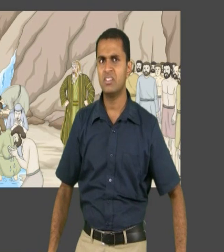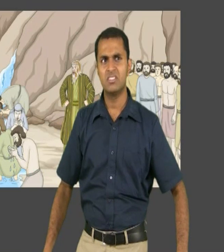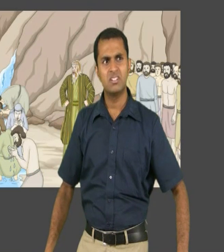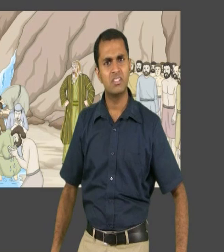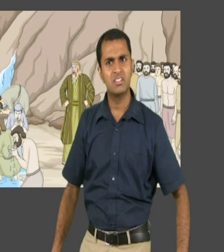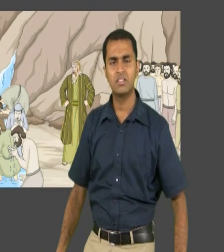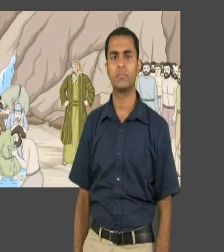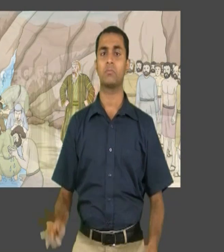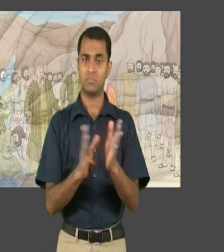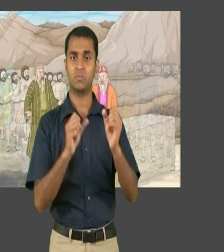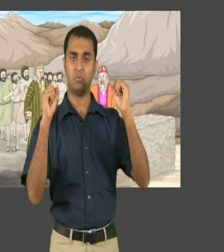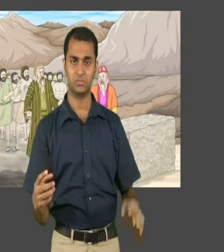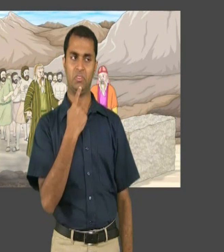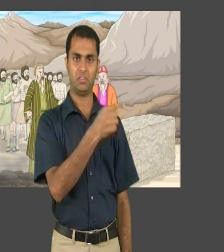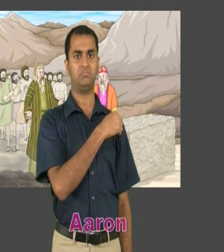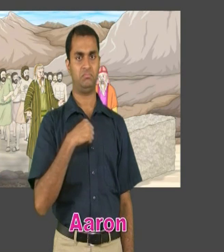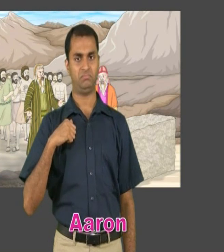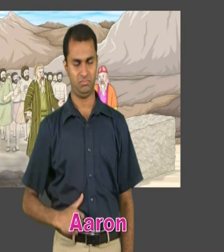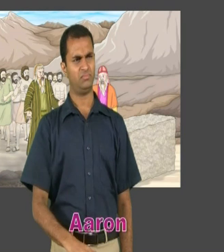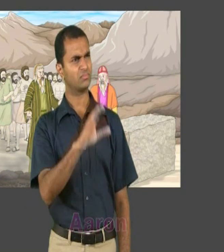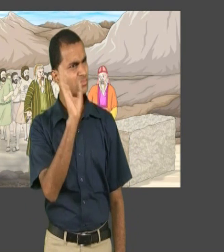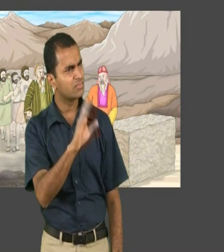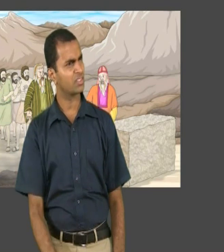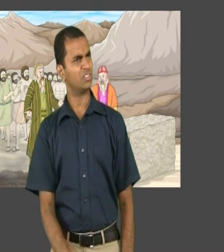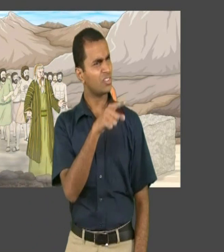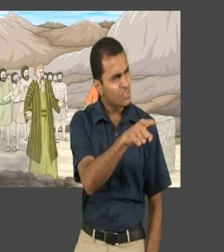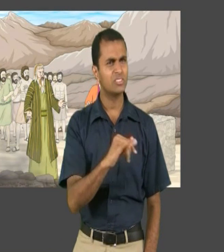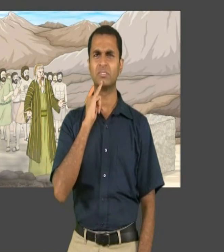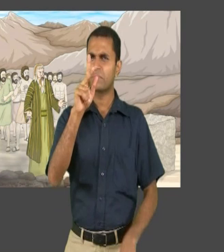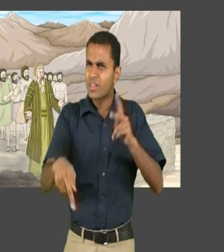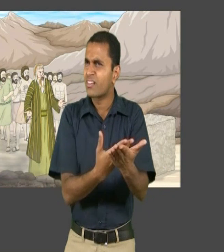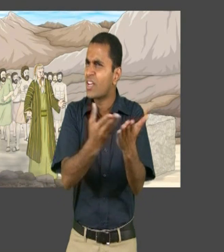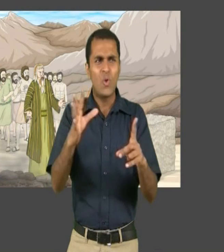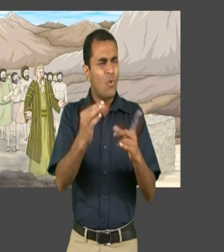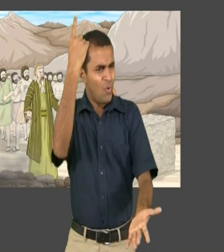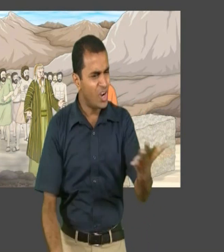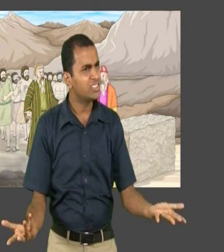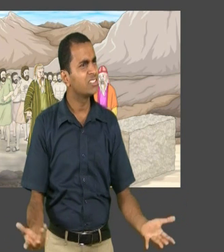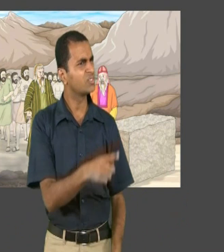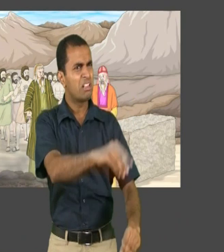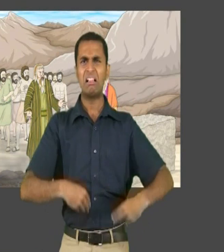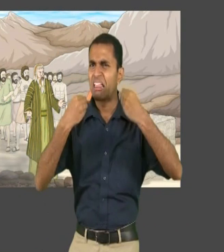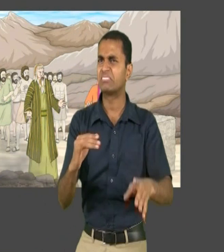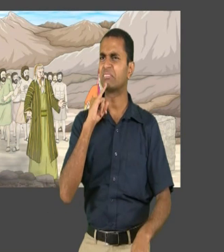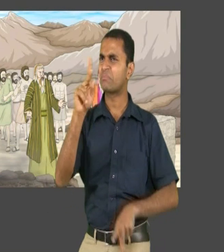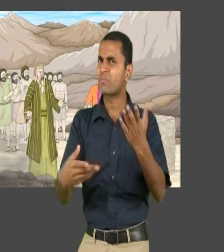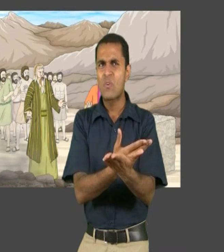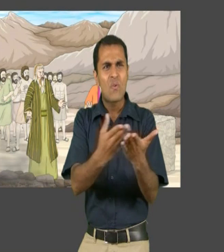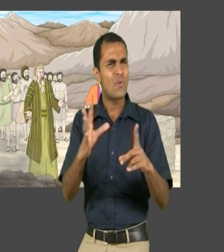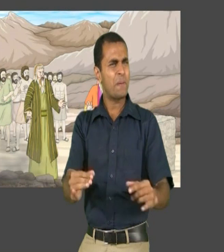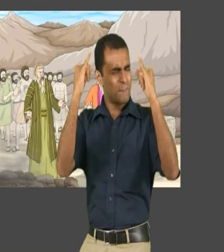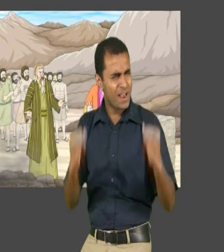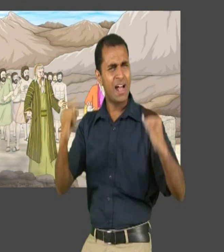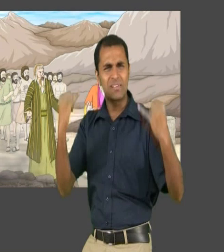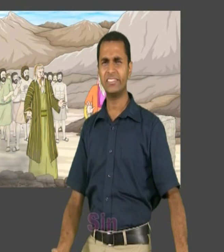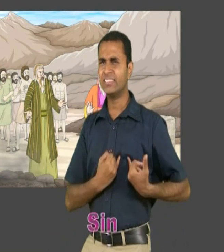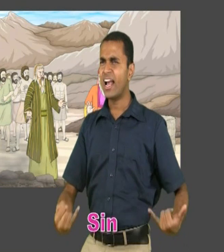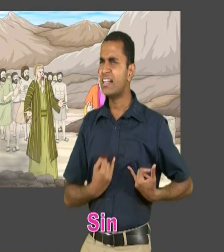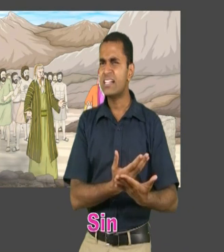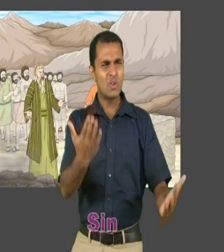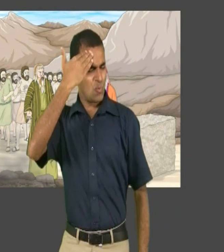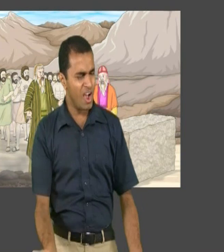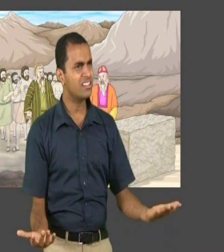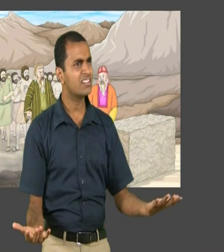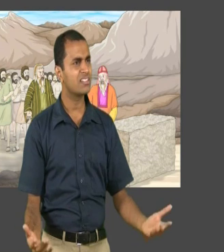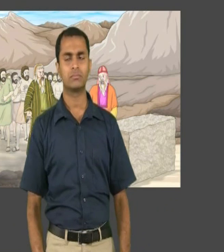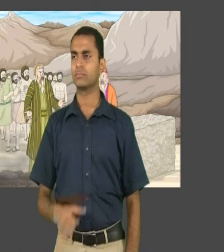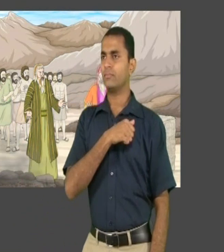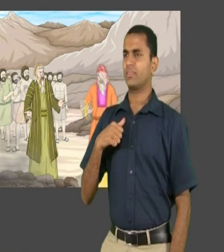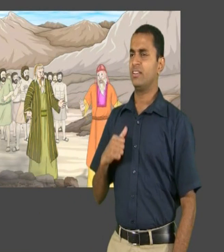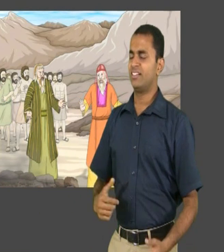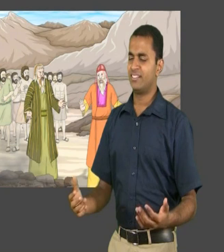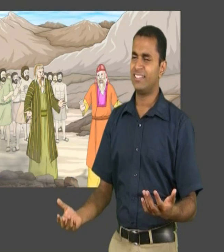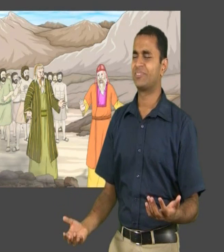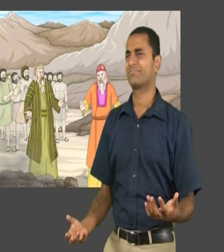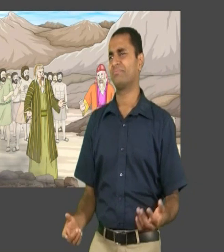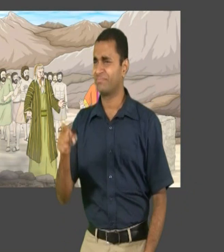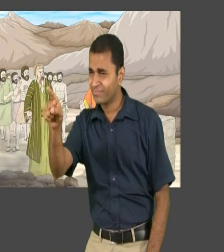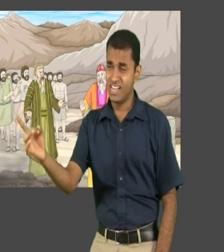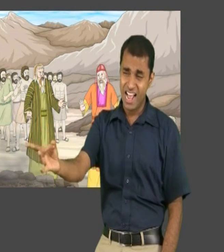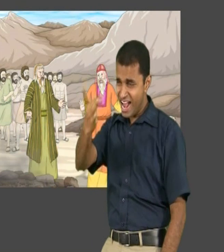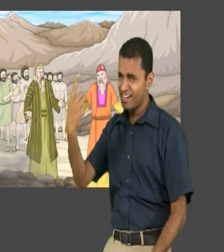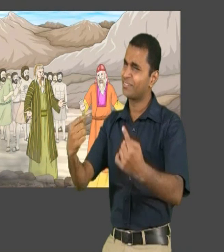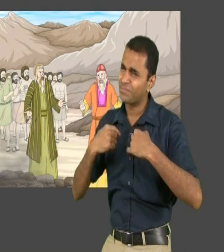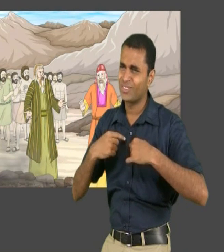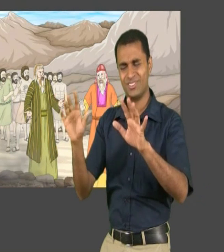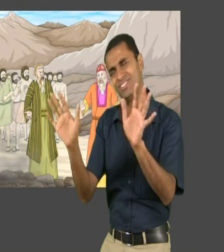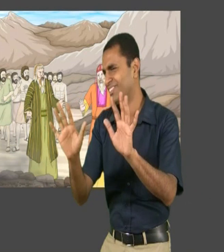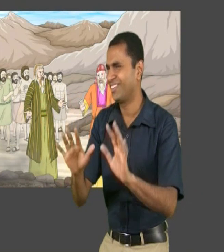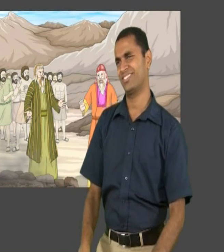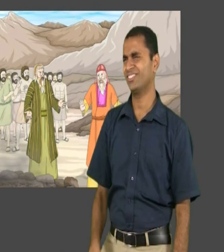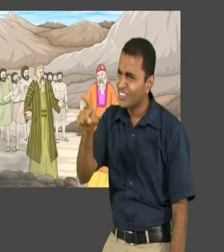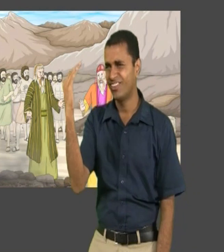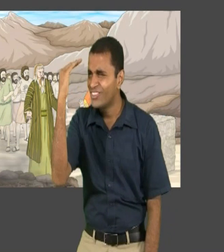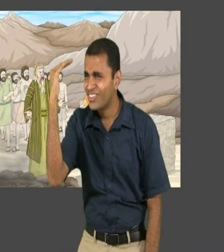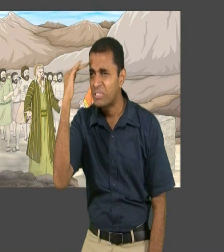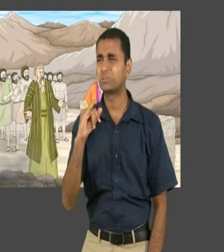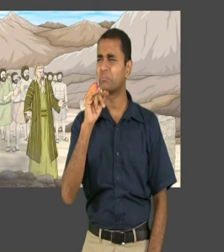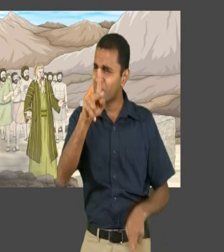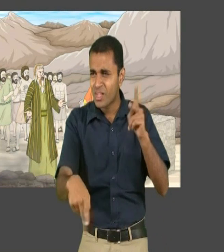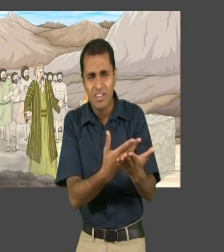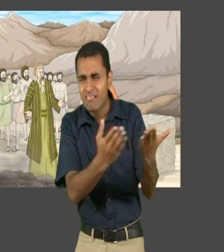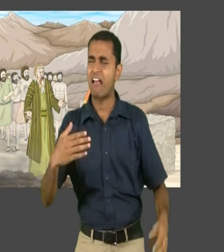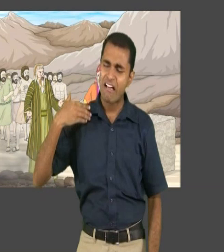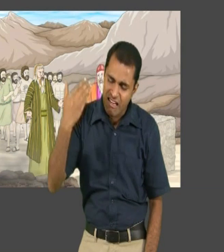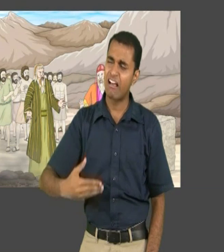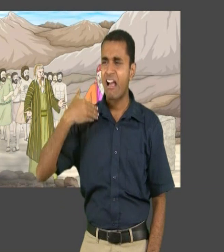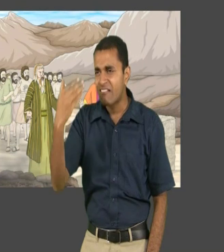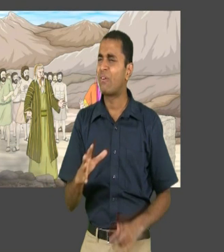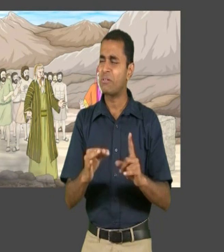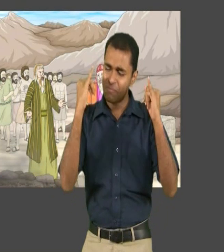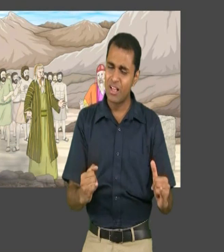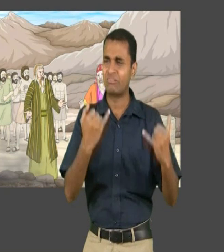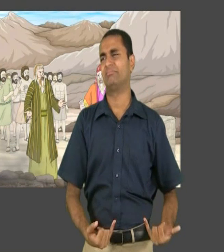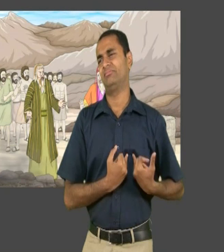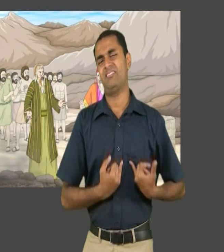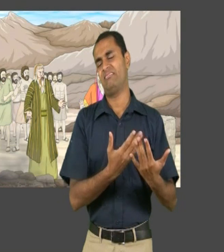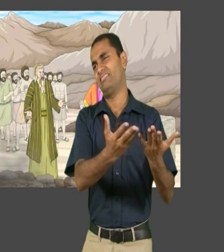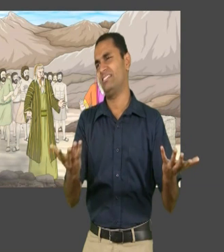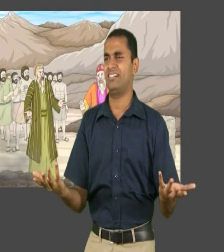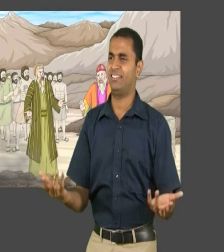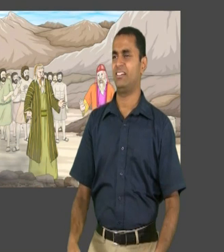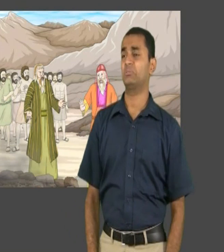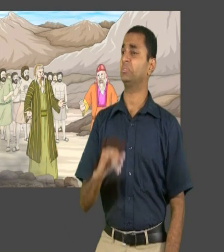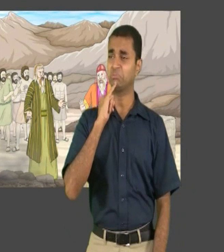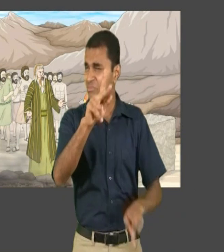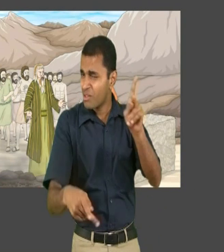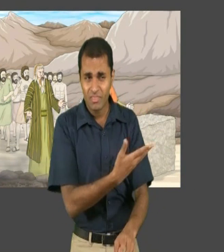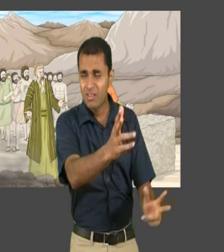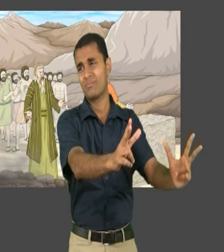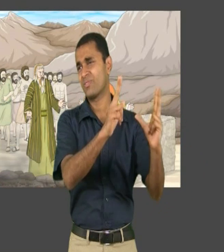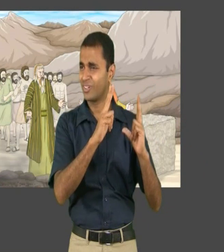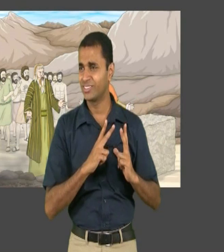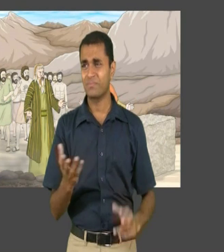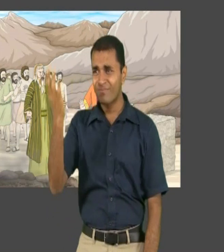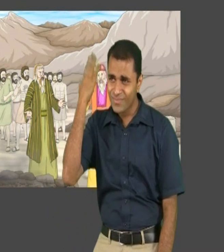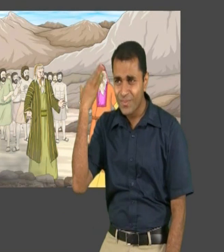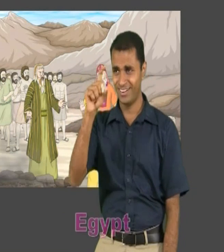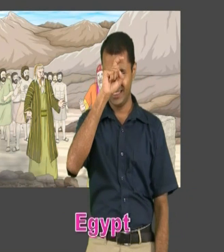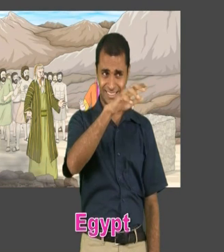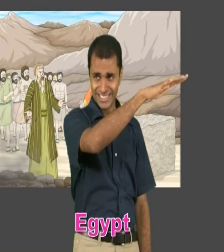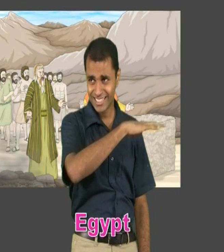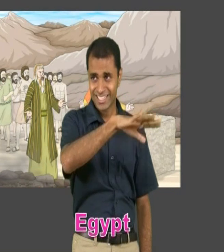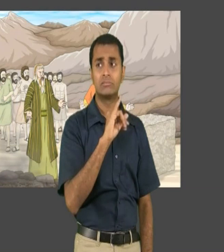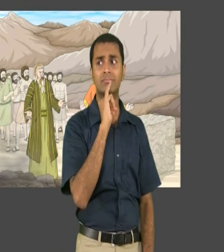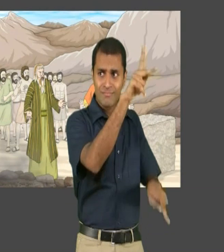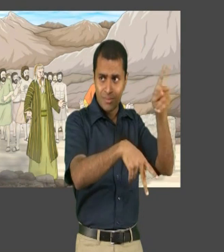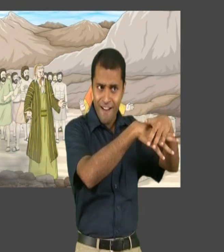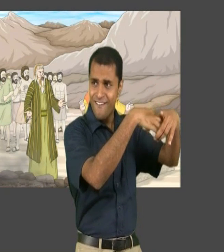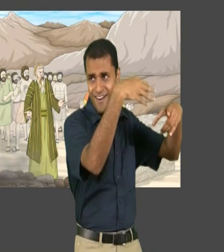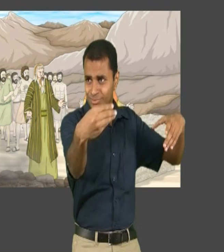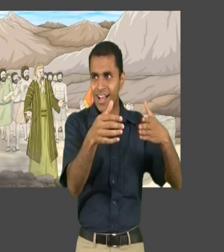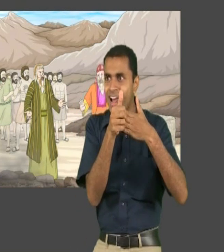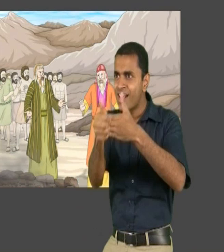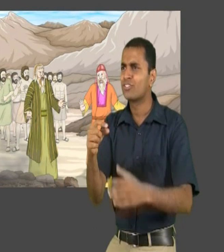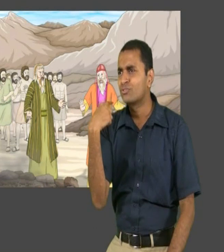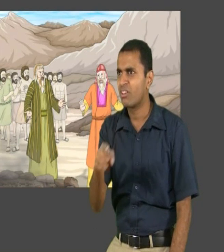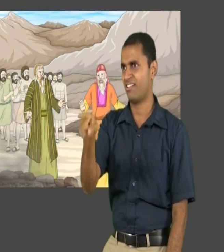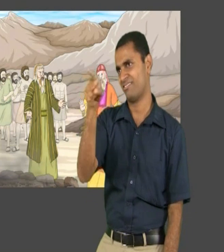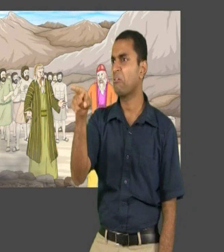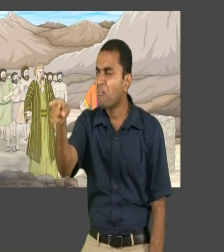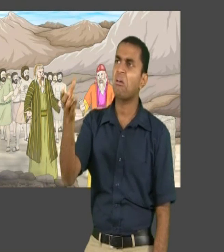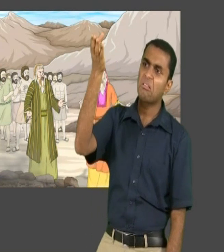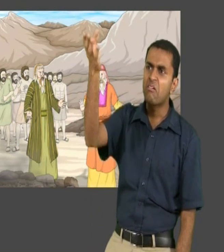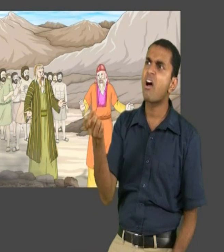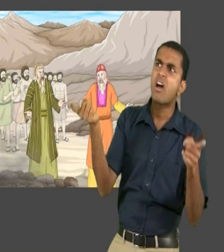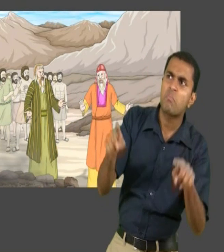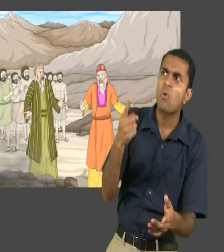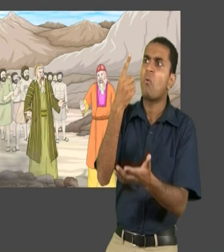“What did this people do to you,” Moses asked Aaron, “that you have led them into so great a sin?” “Do not be enraged, my lord,” Aaron replied. “You yourself know that the people are intent on evil. They told me, ‘Make us gods who will go before us.